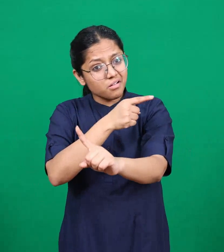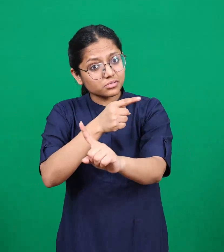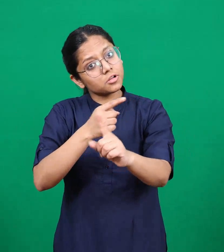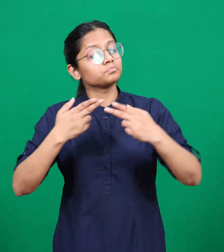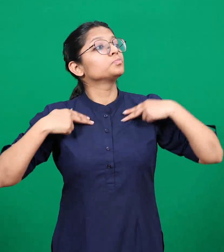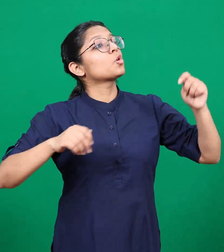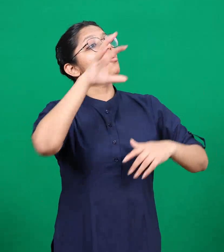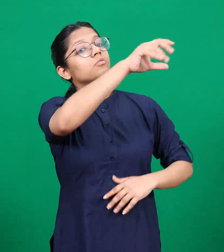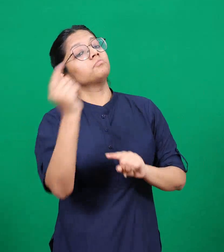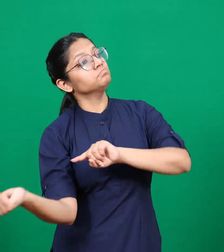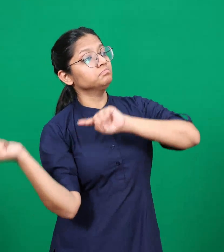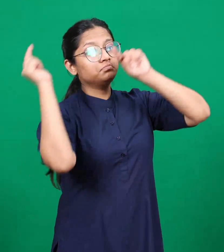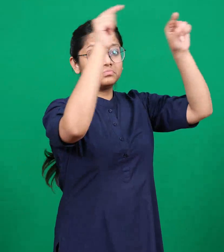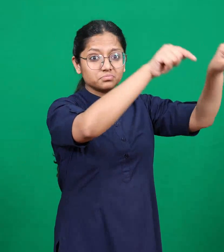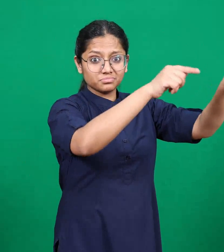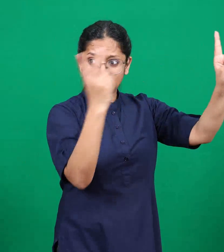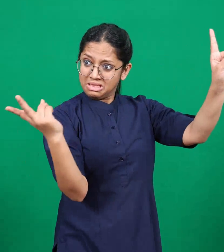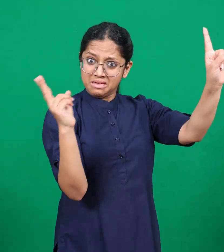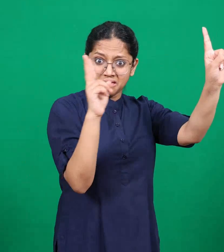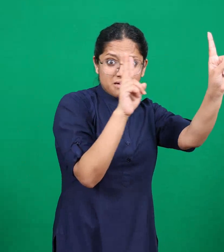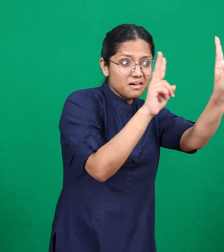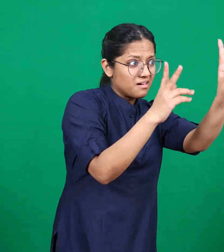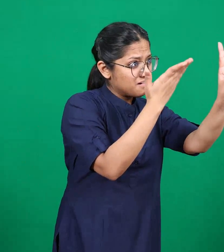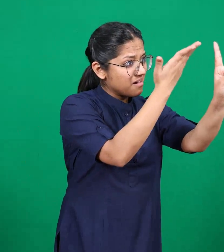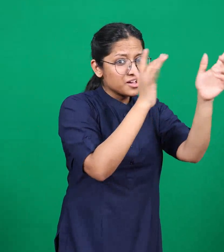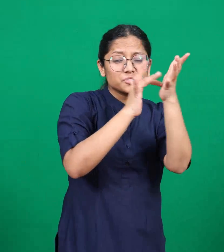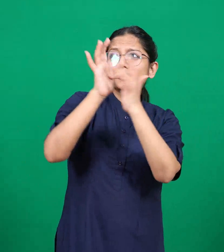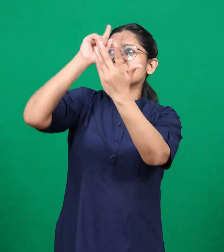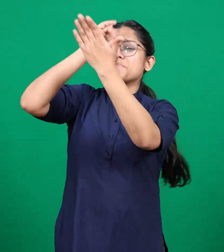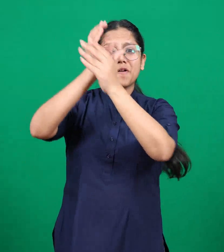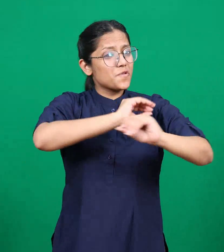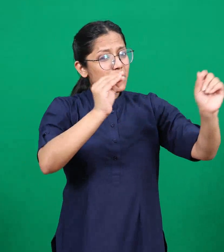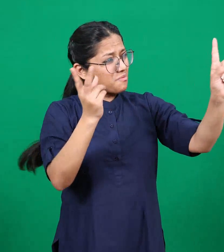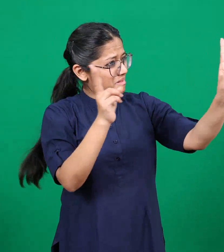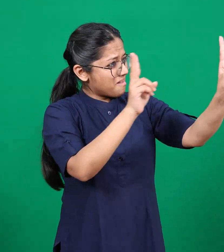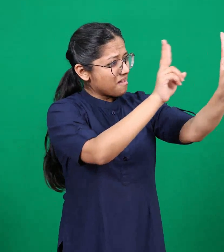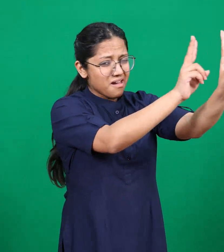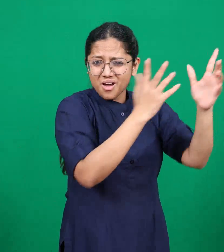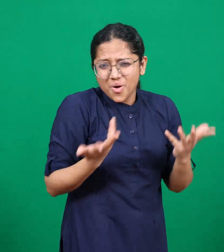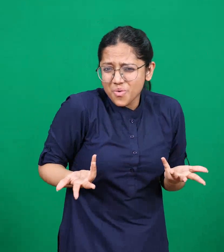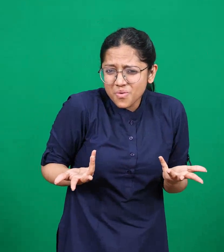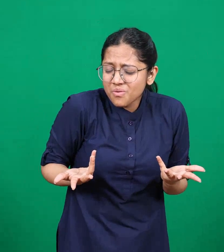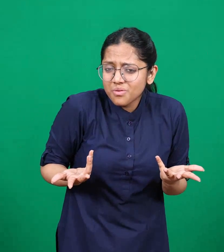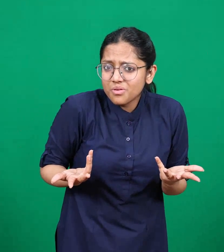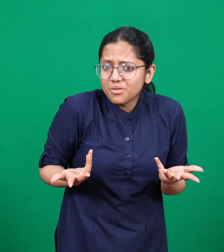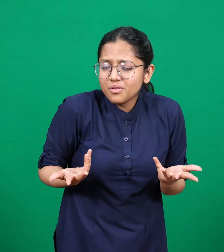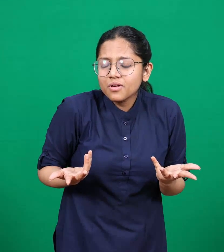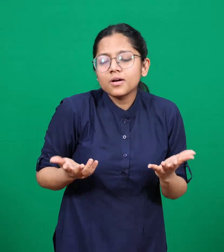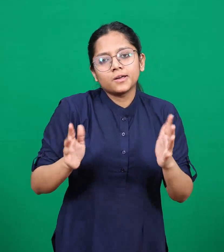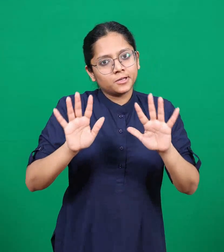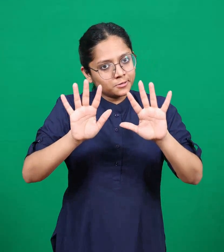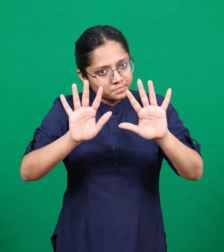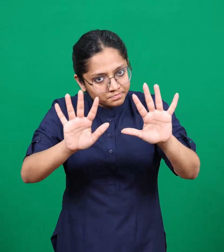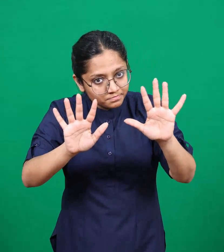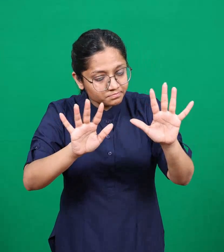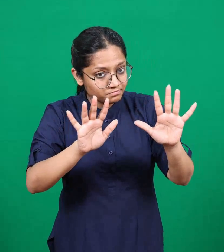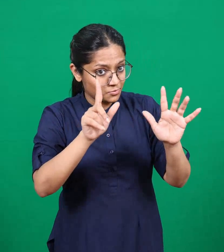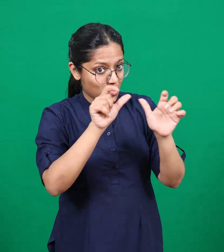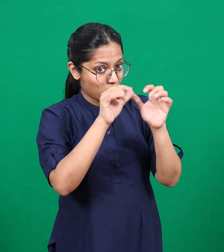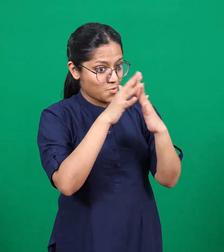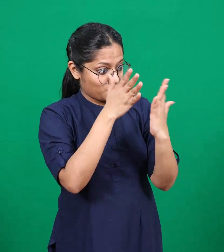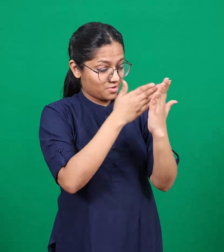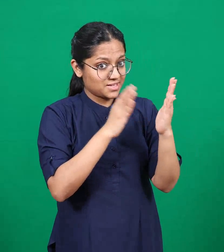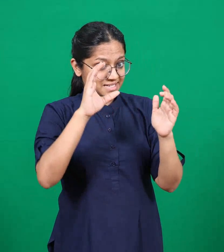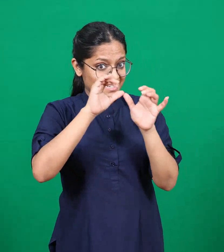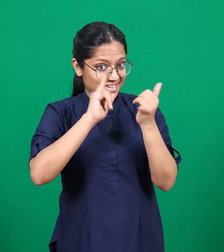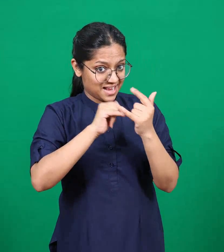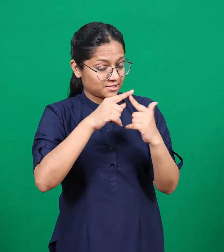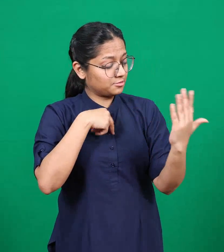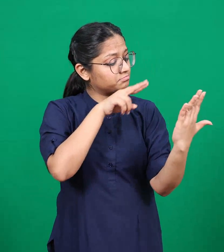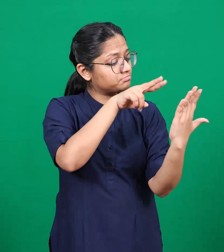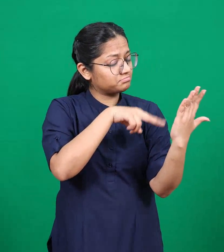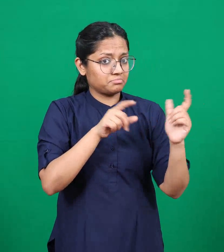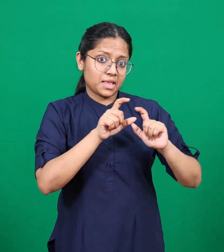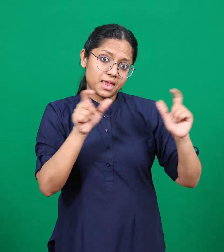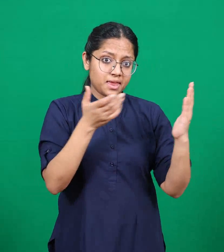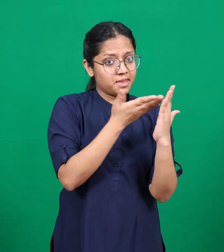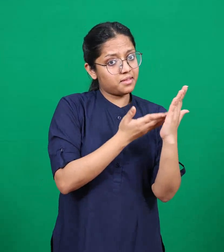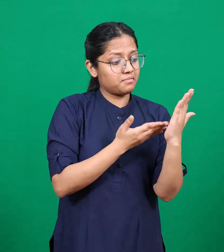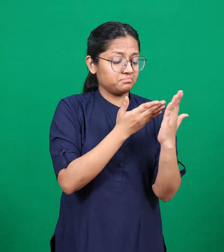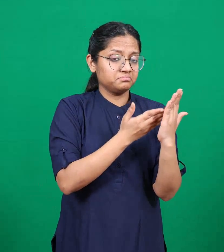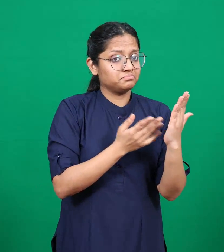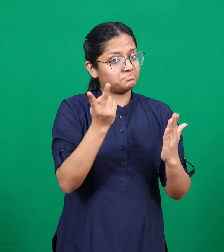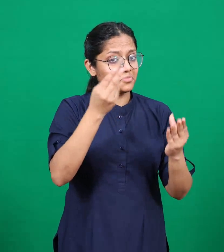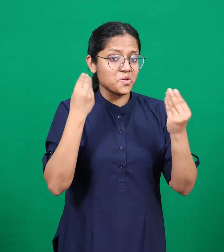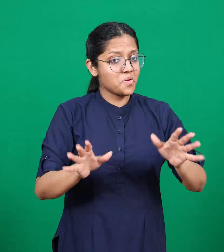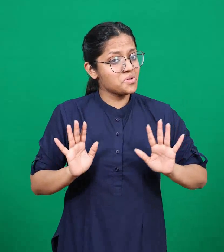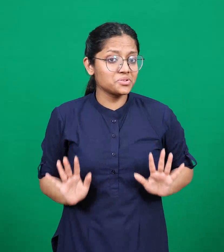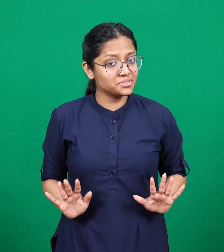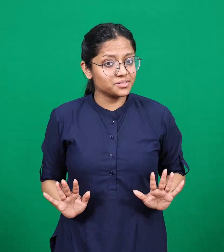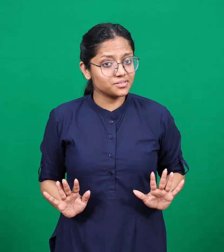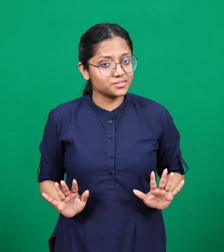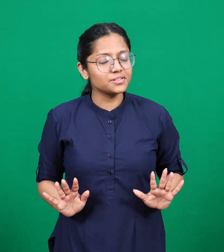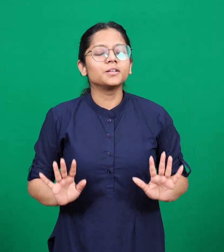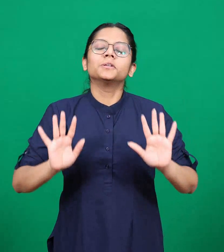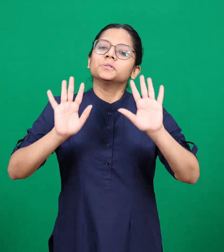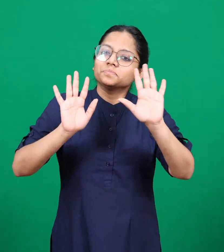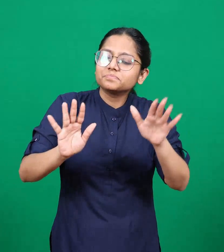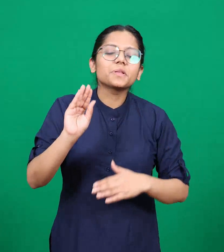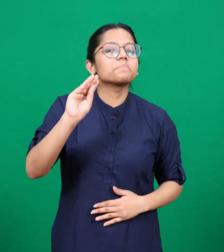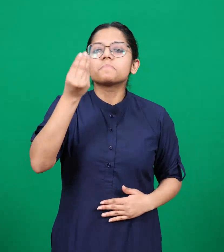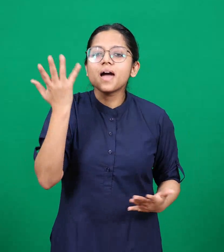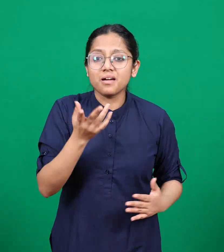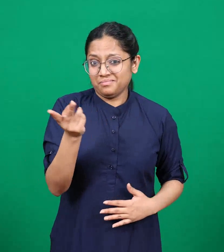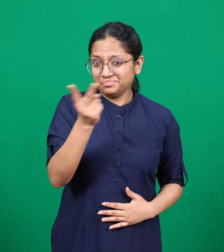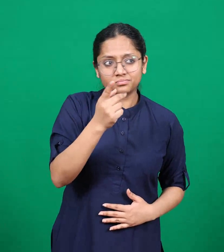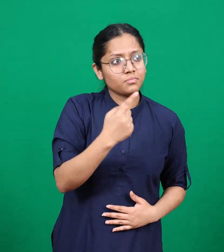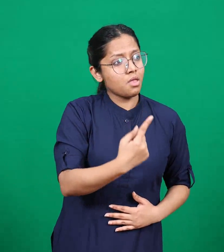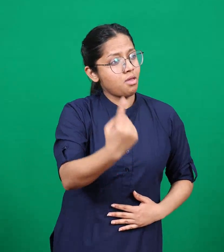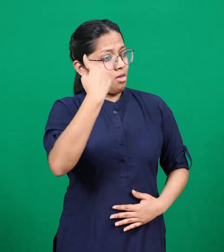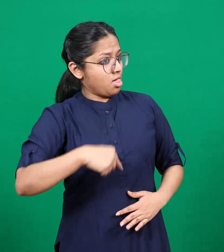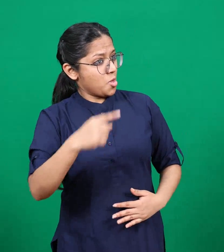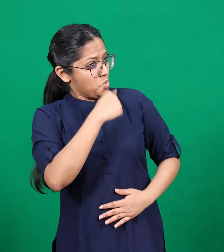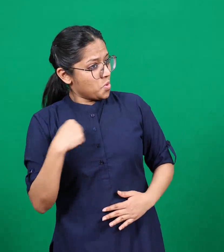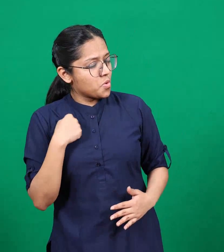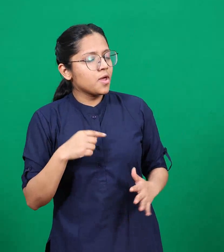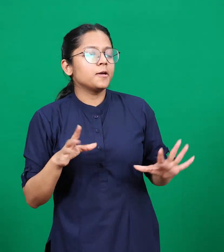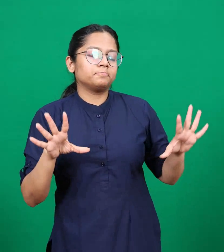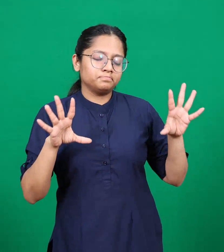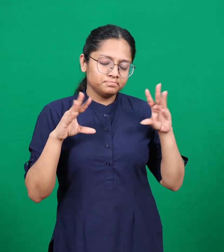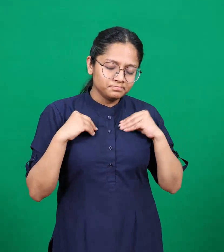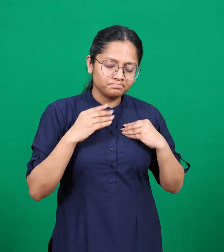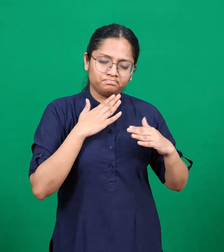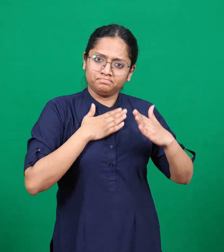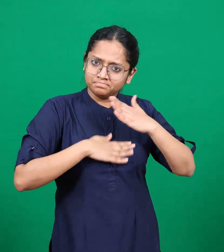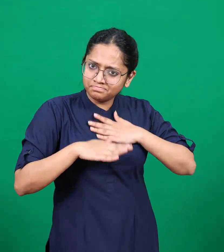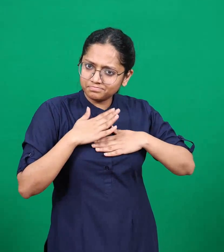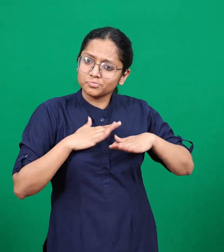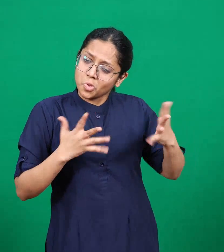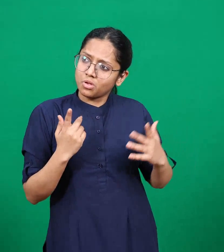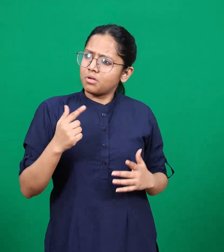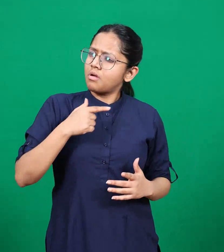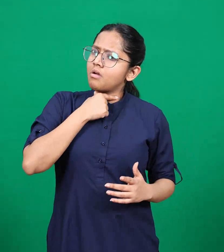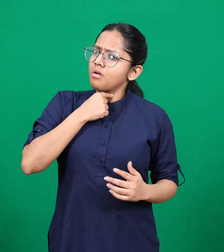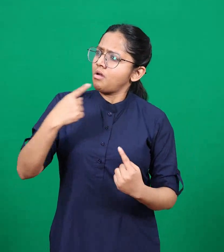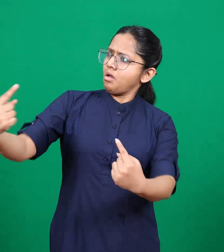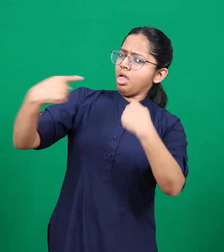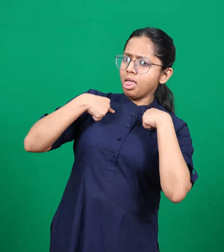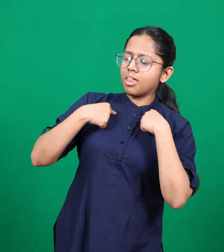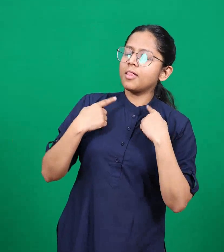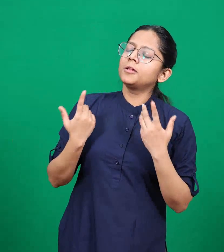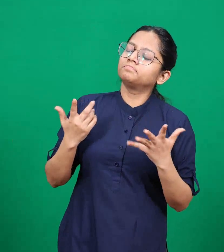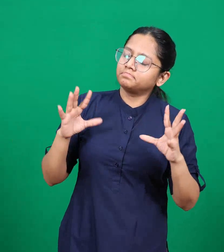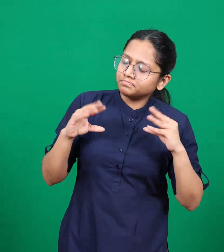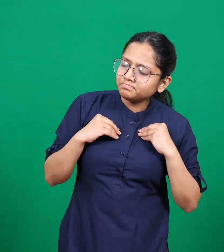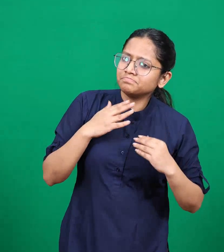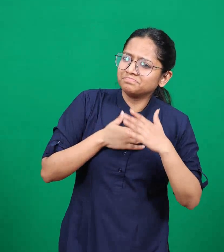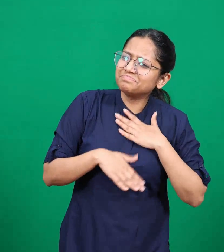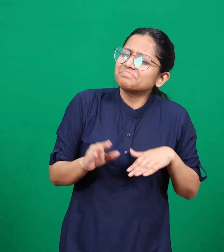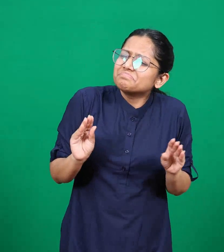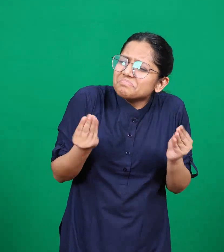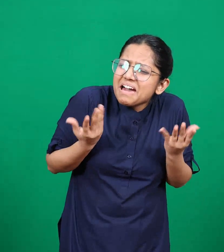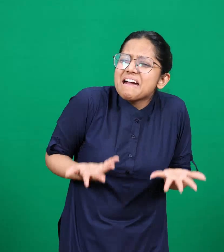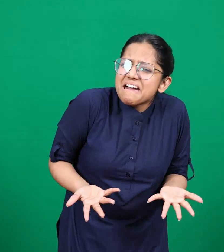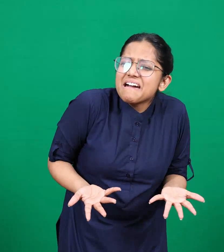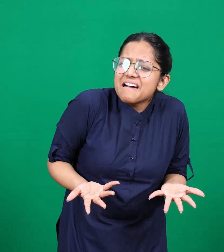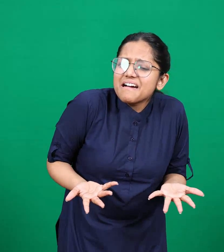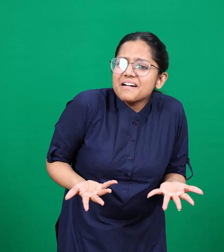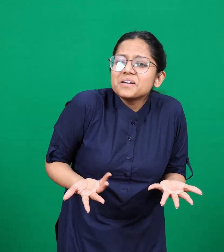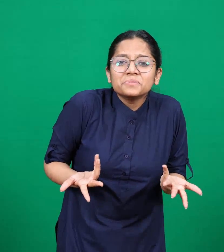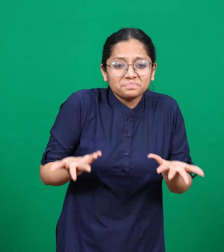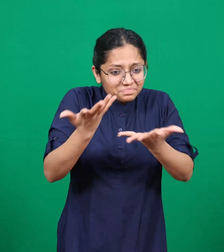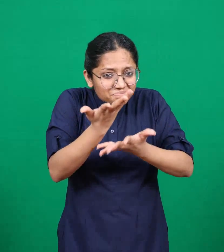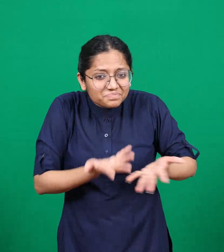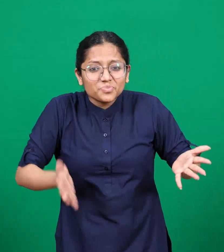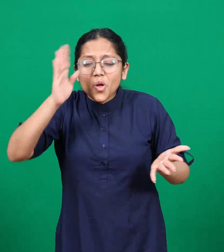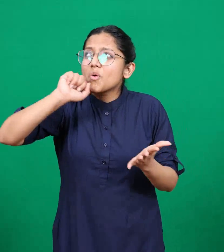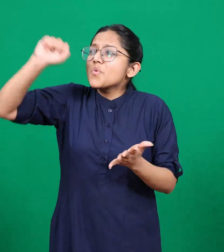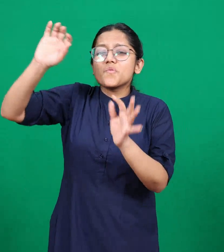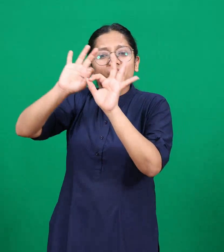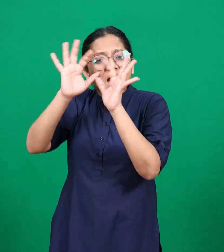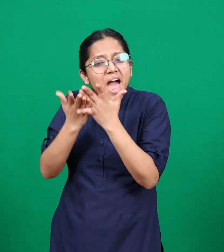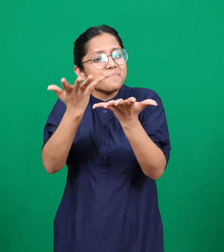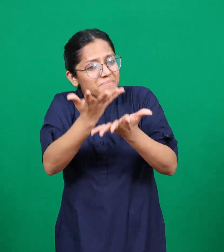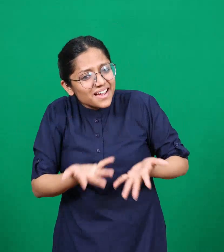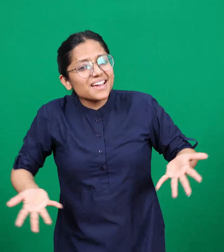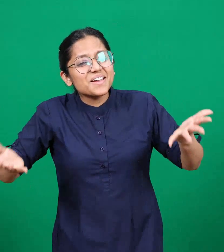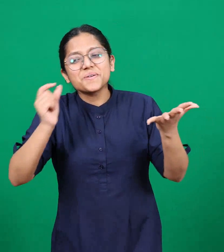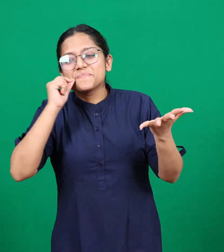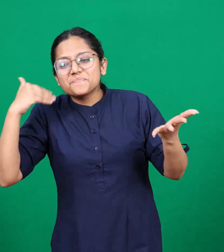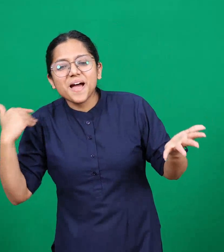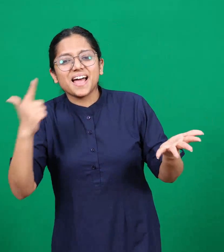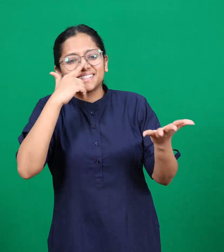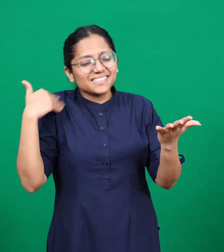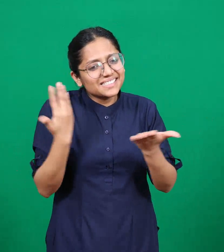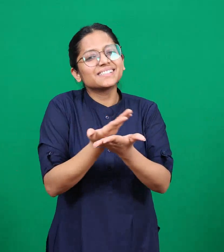The very fact that you have lawsuits among you means that you are thoroughly defeated already. Why not rather be wronged?